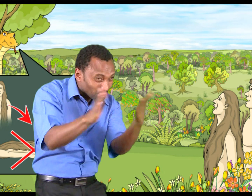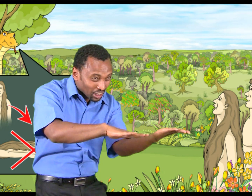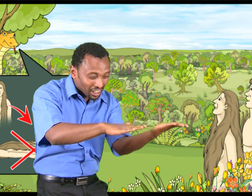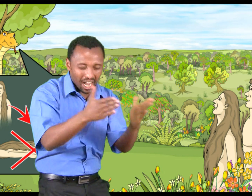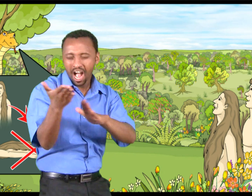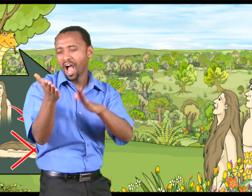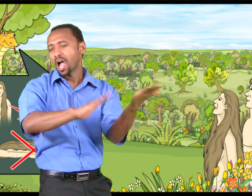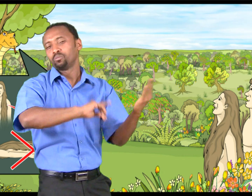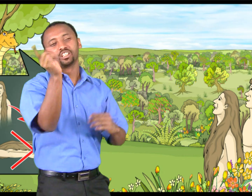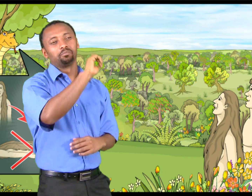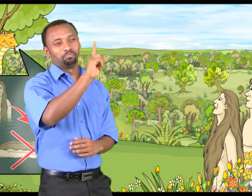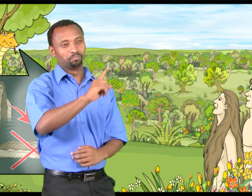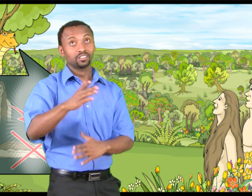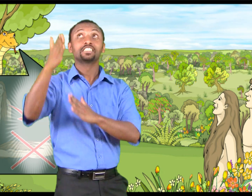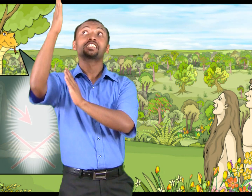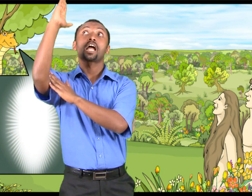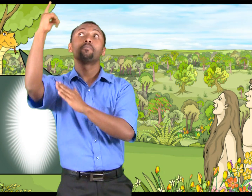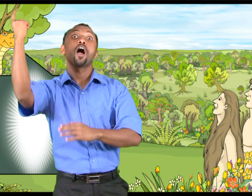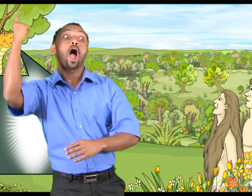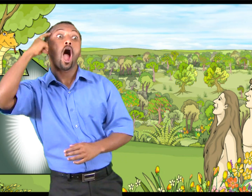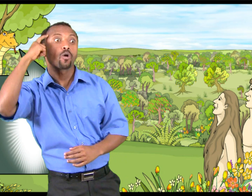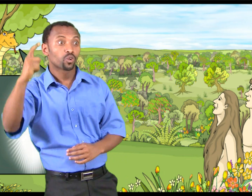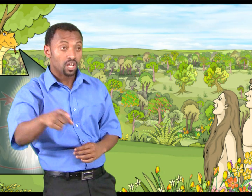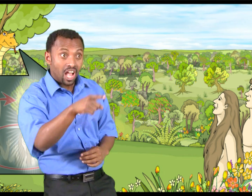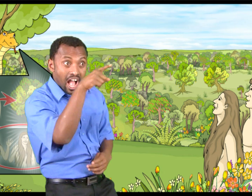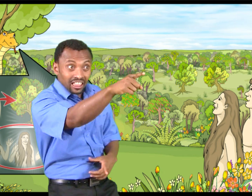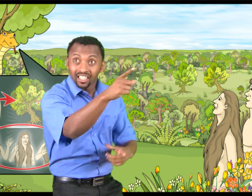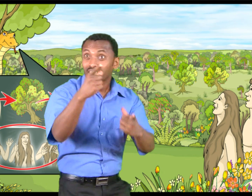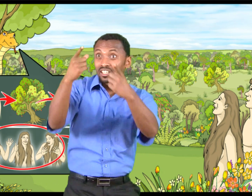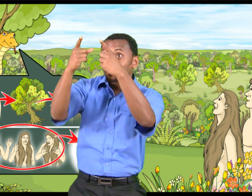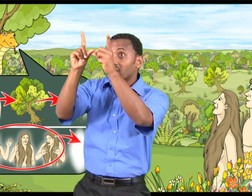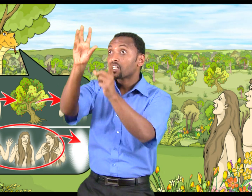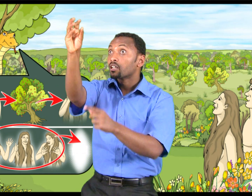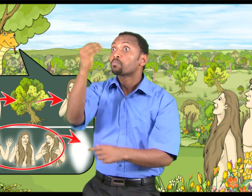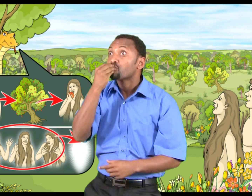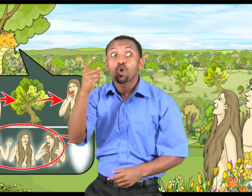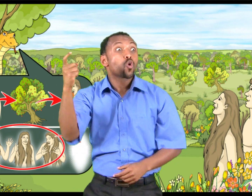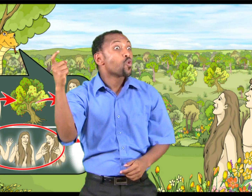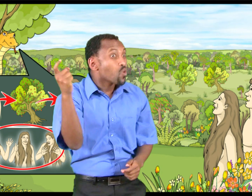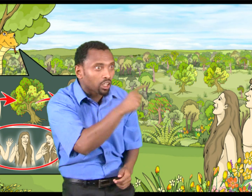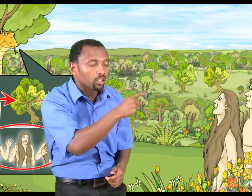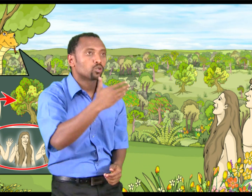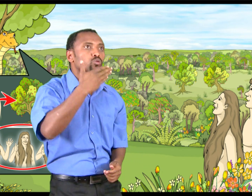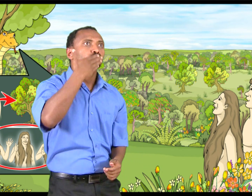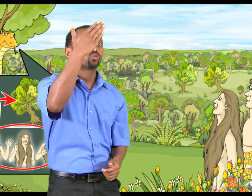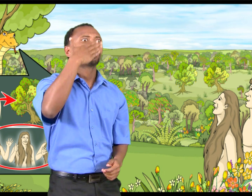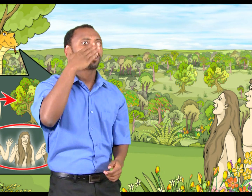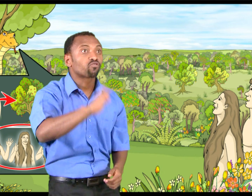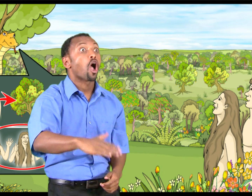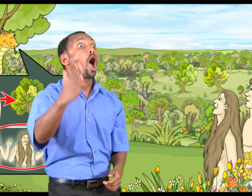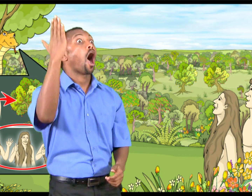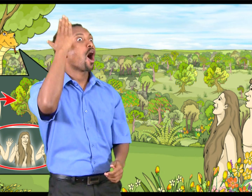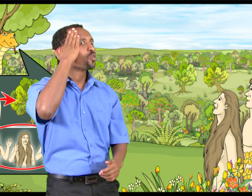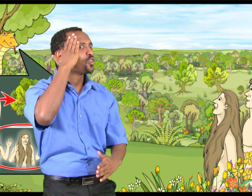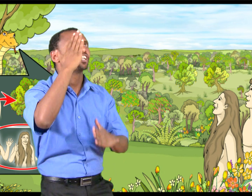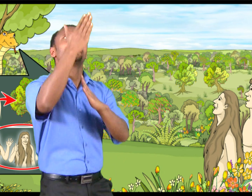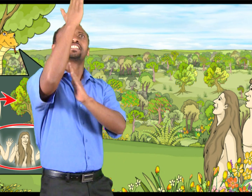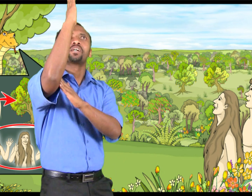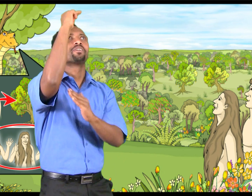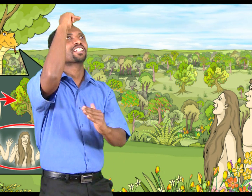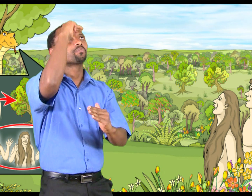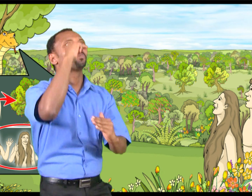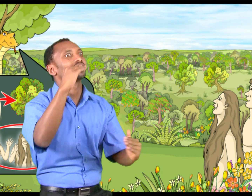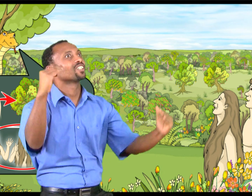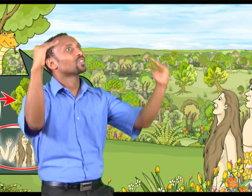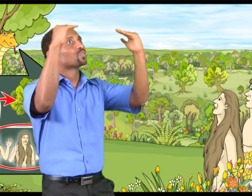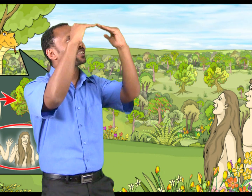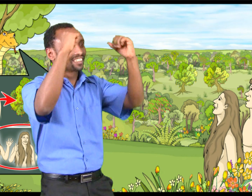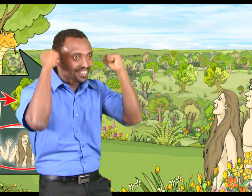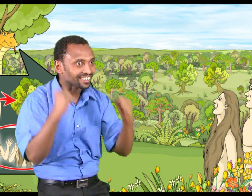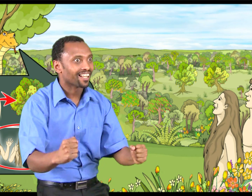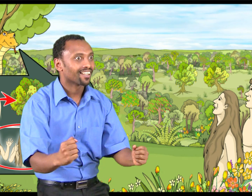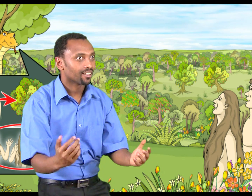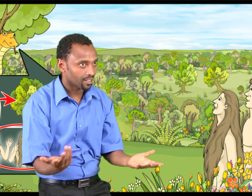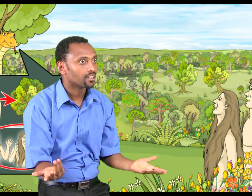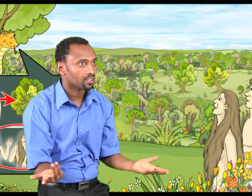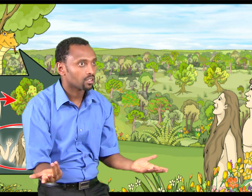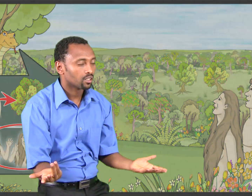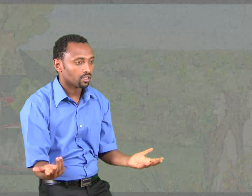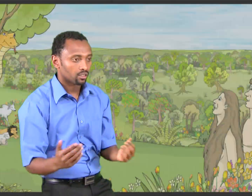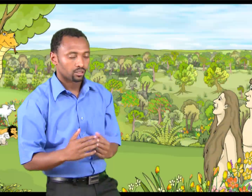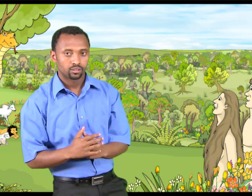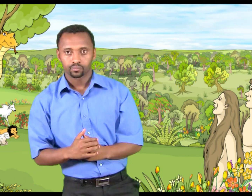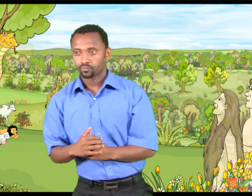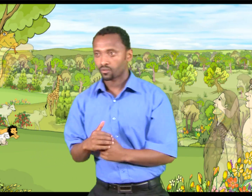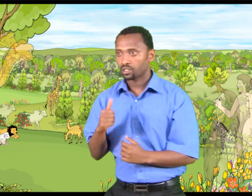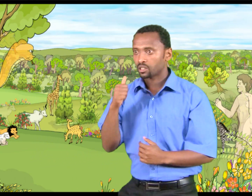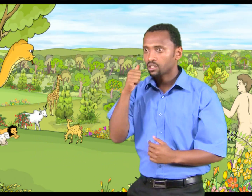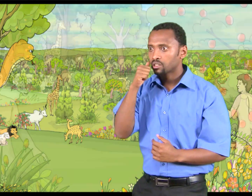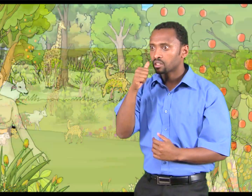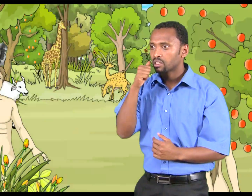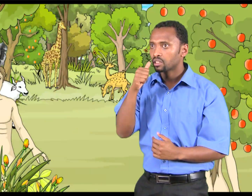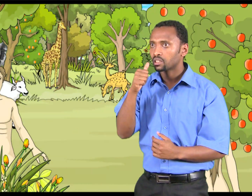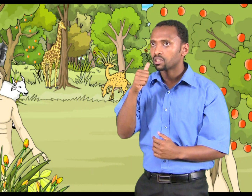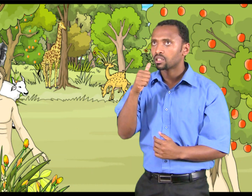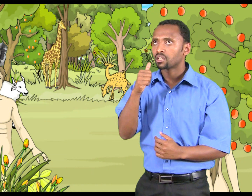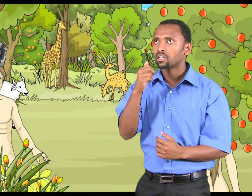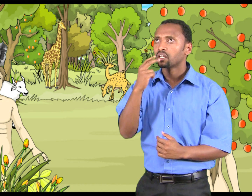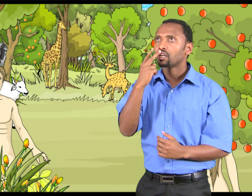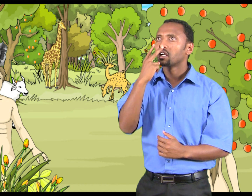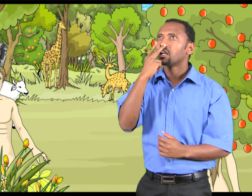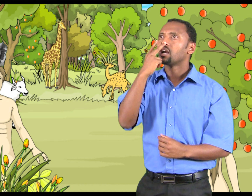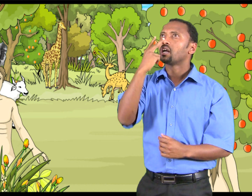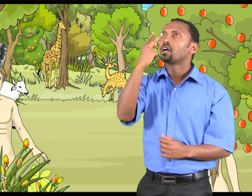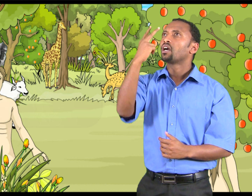“For God knows that in the day you eat of it, your eyes will be opened and you will be like God, knowing good and evil.”